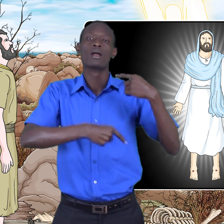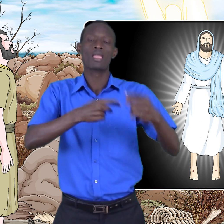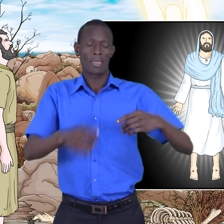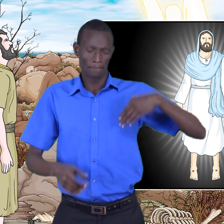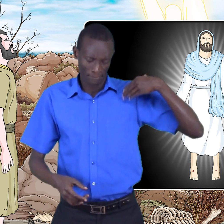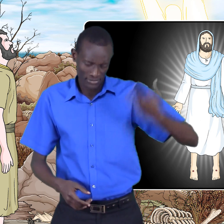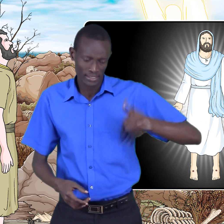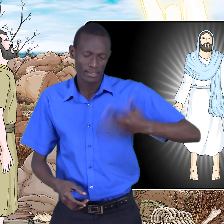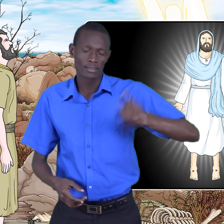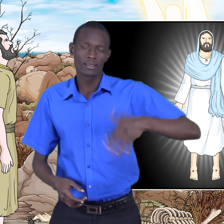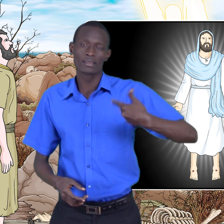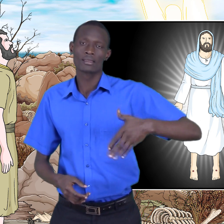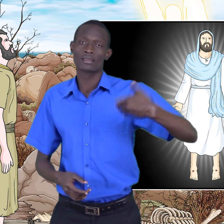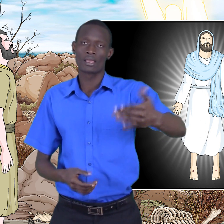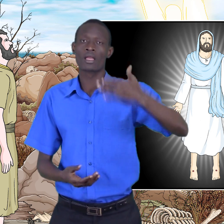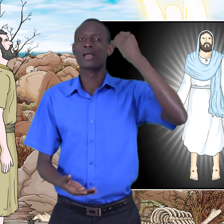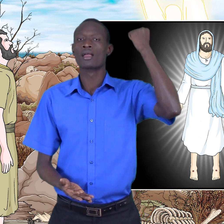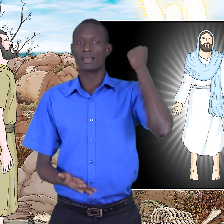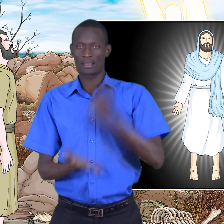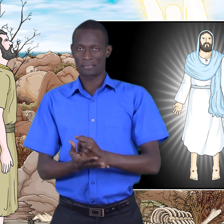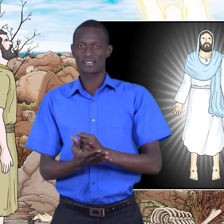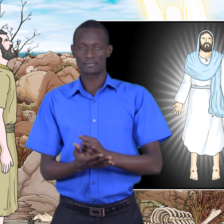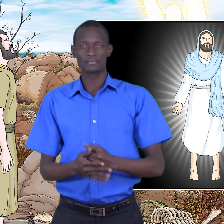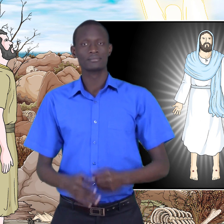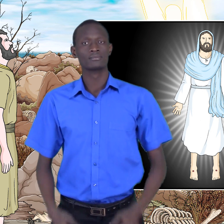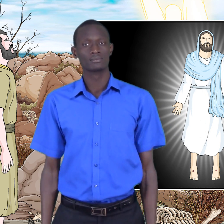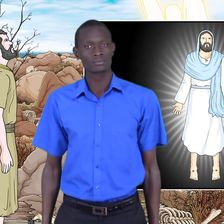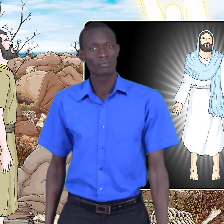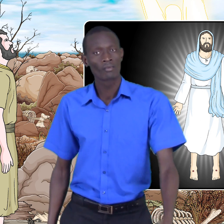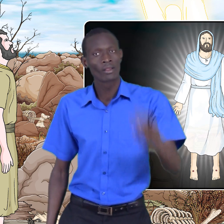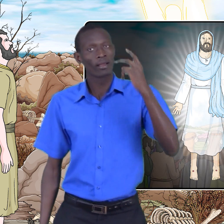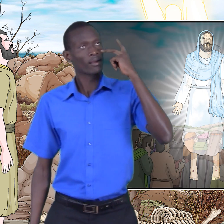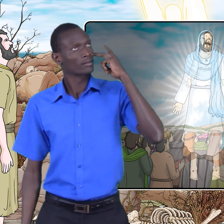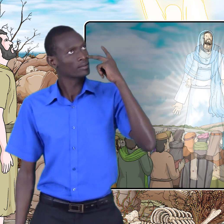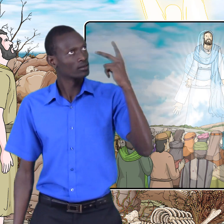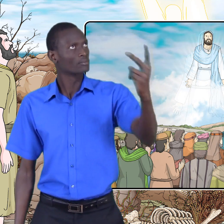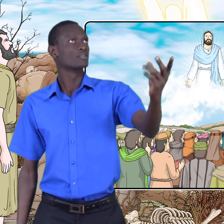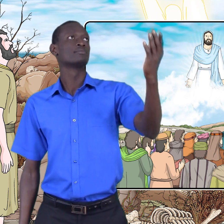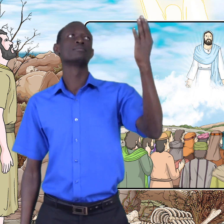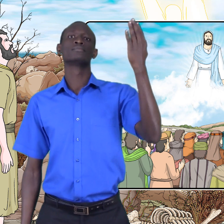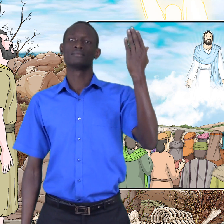Amen.